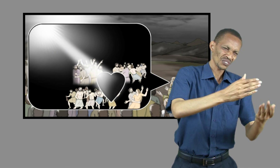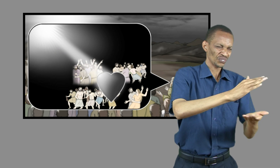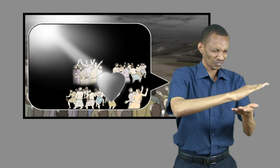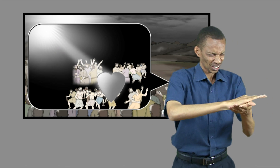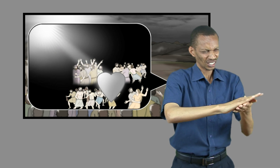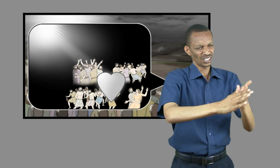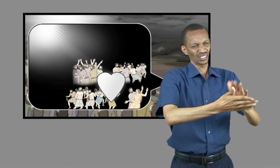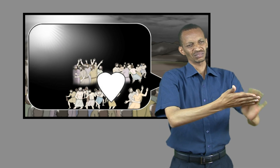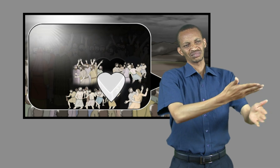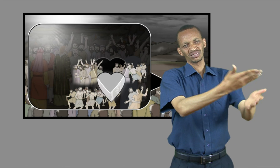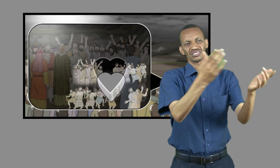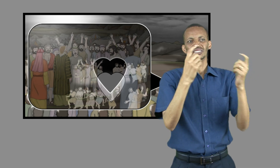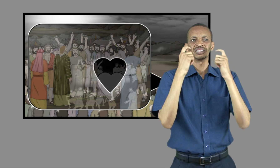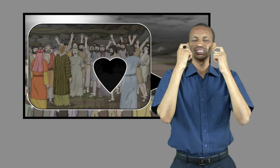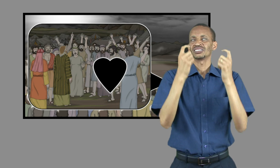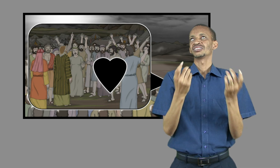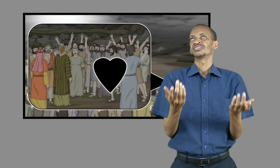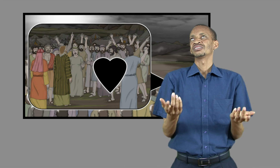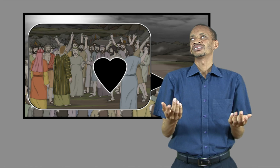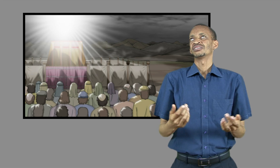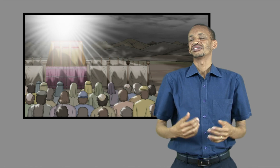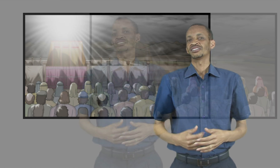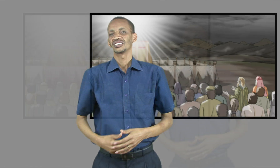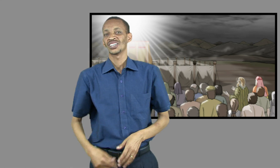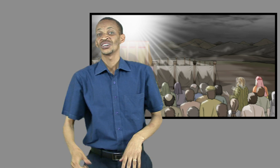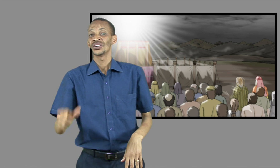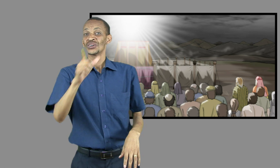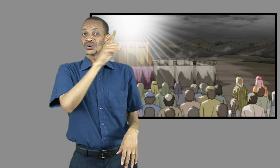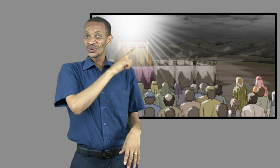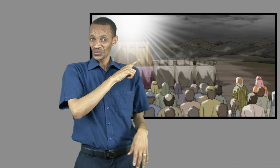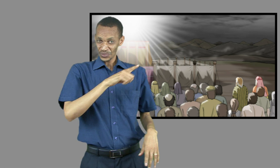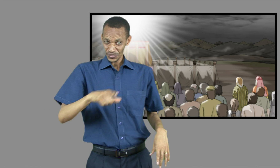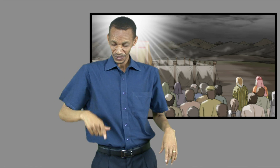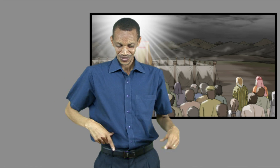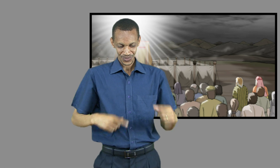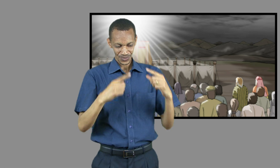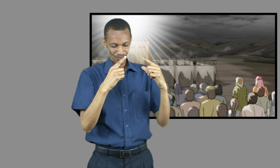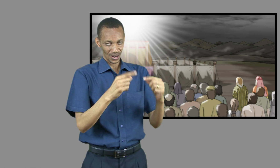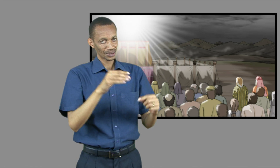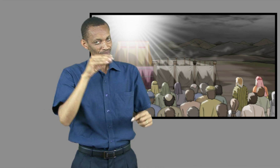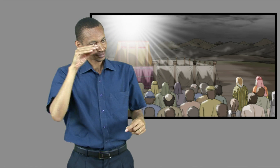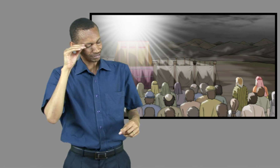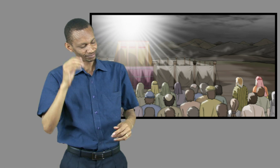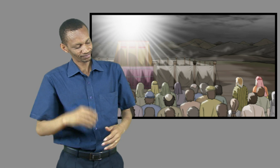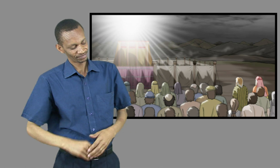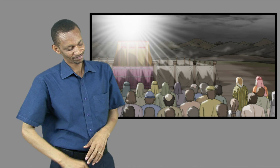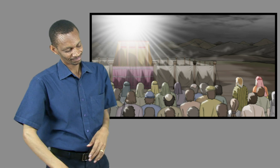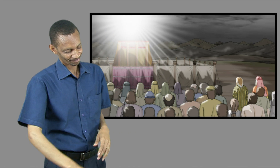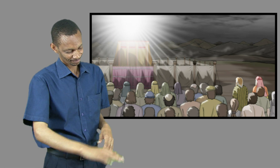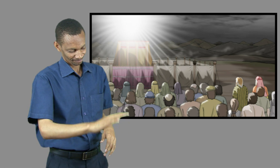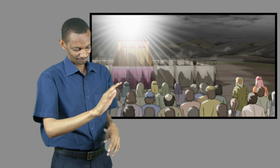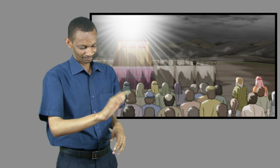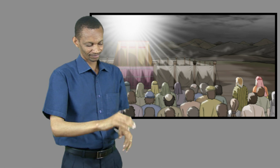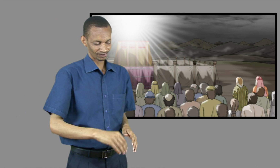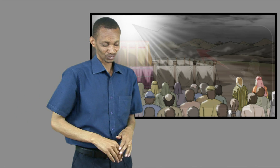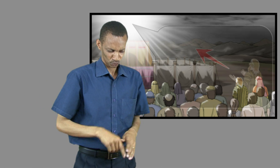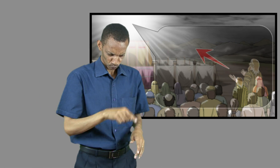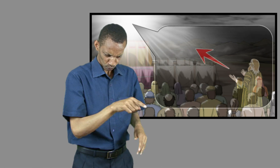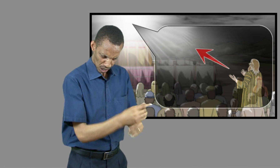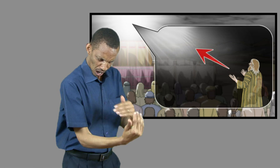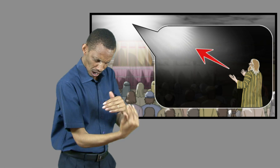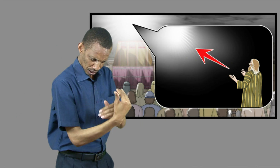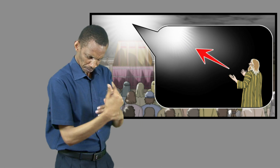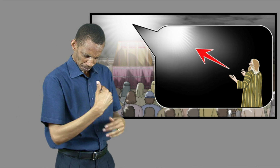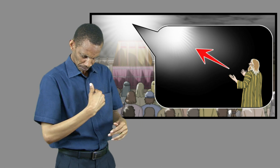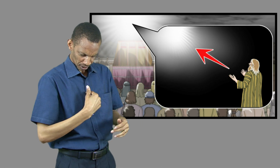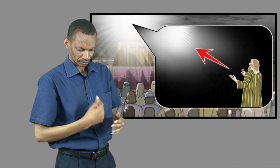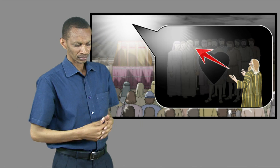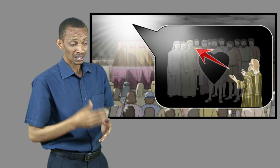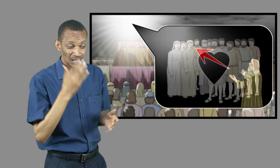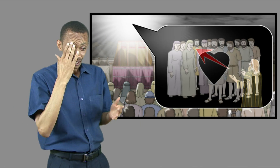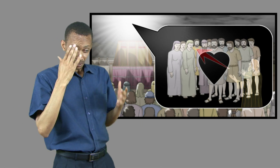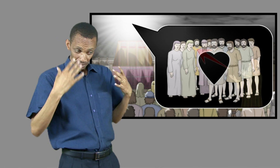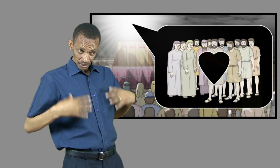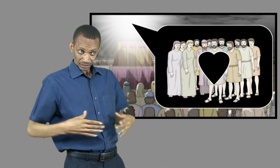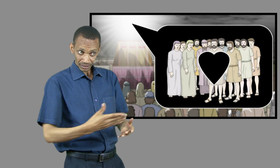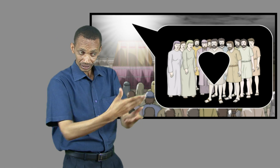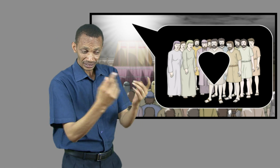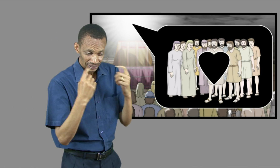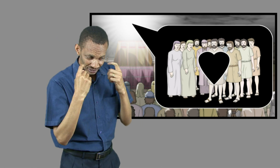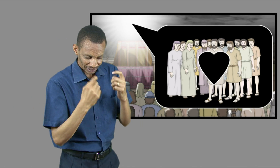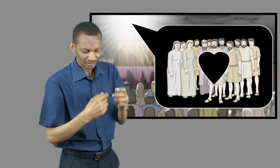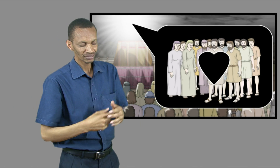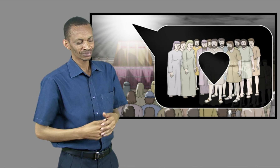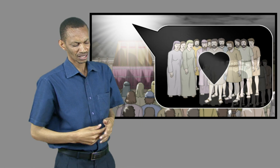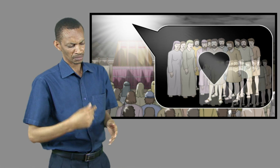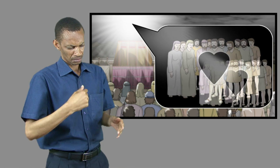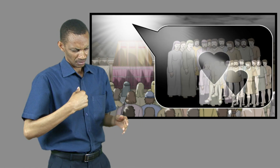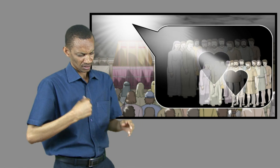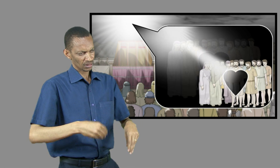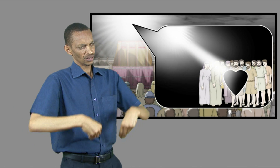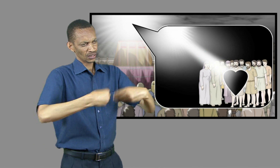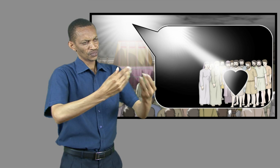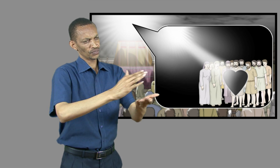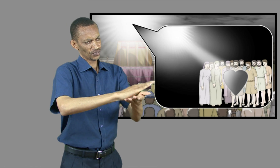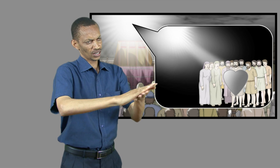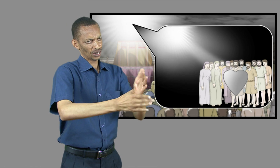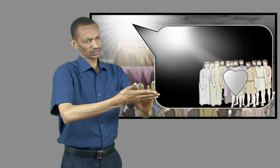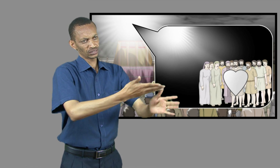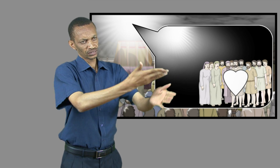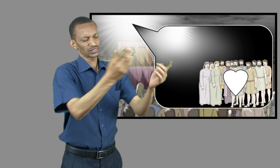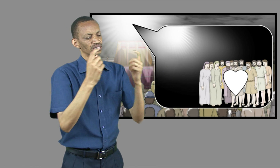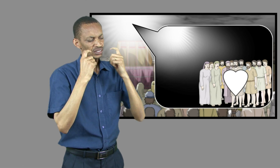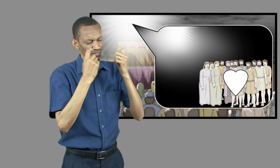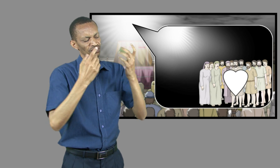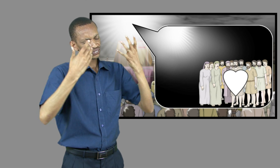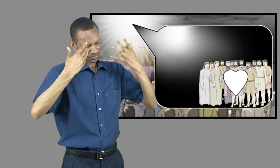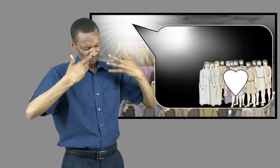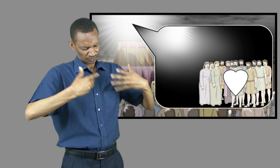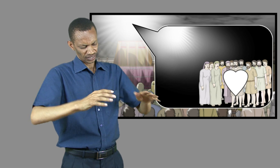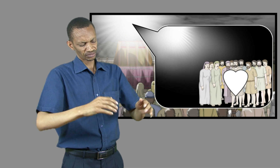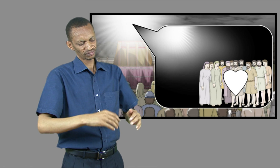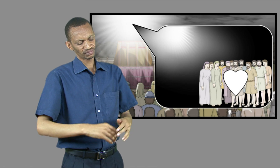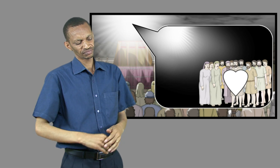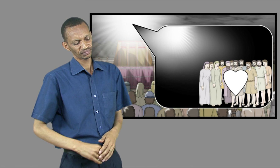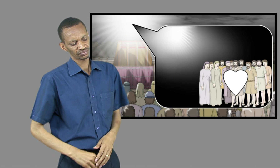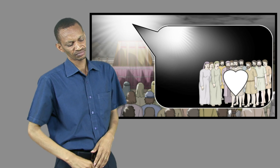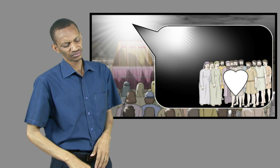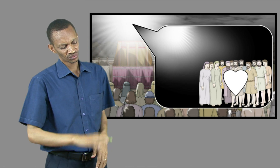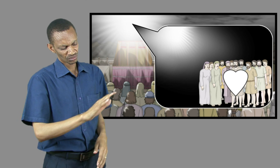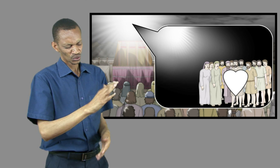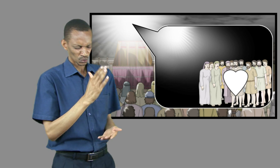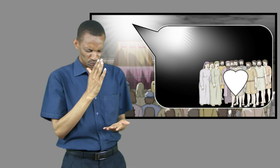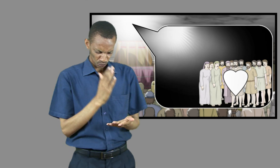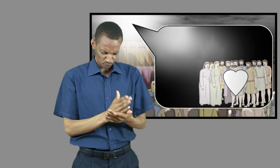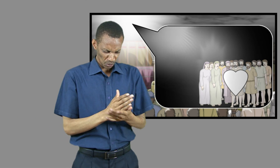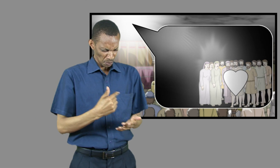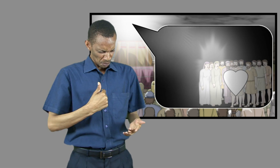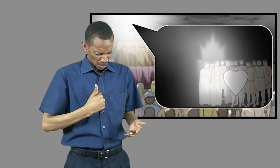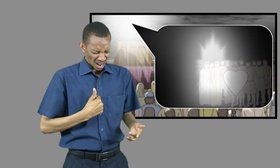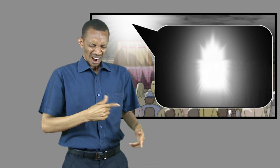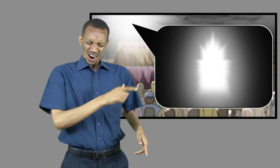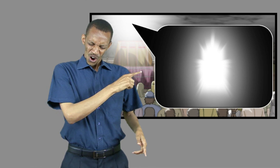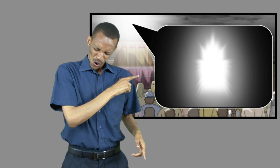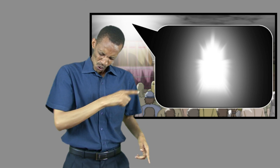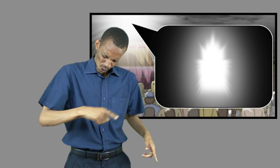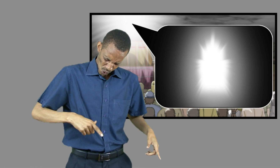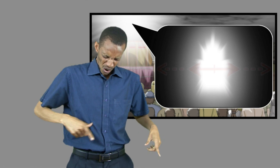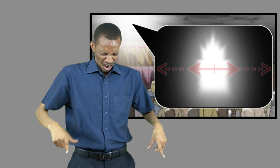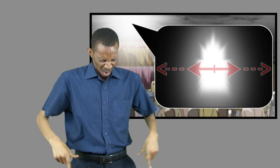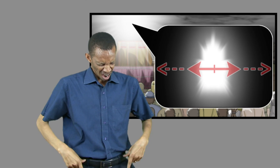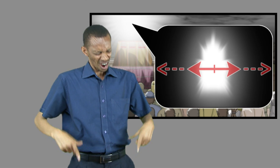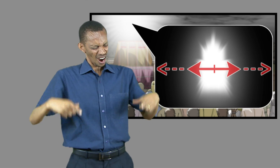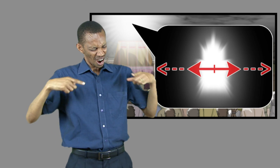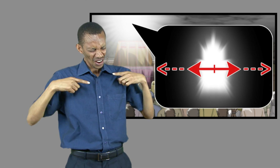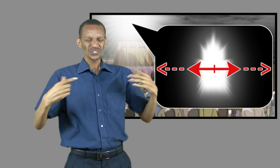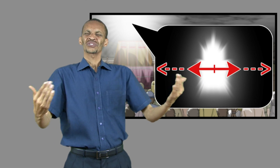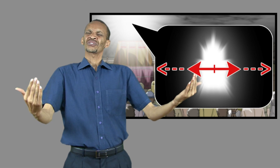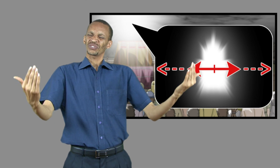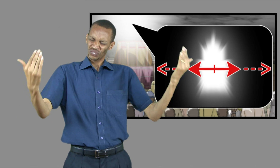“I have pardoned them as you requested,” the LORD replied.